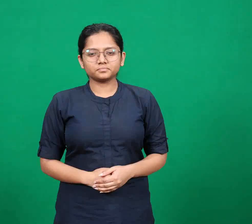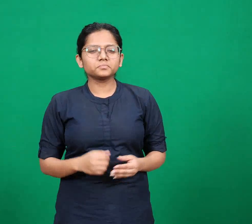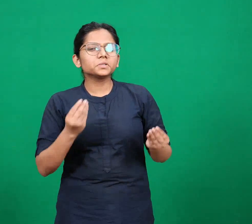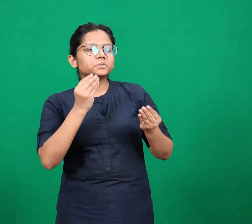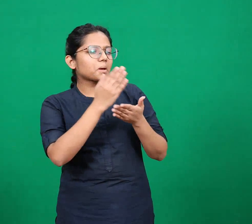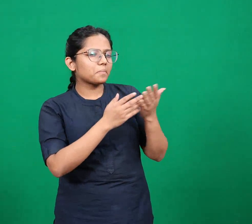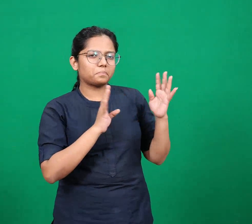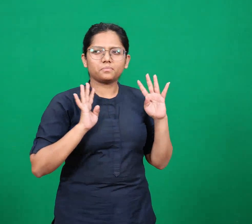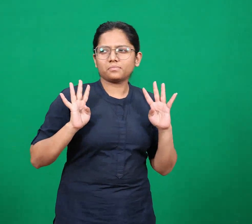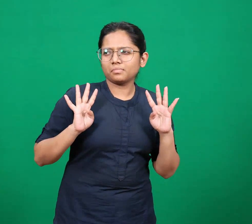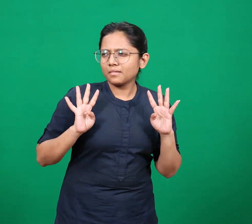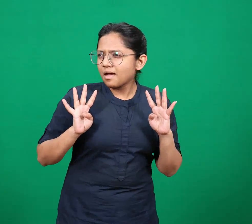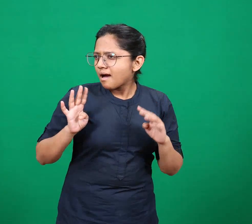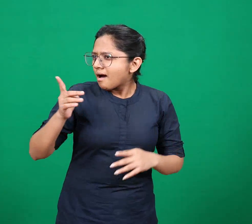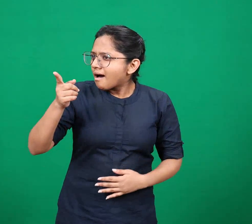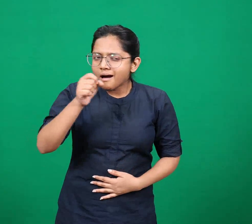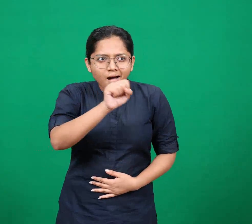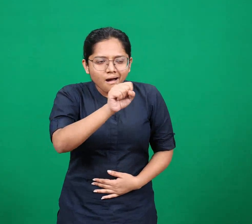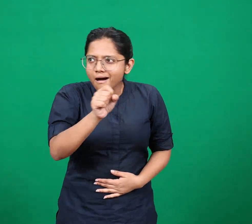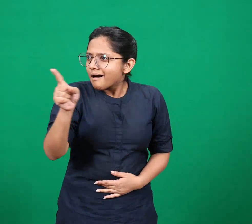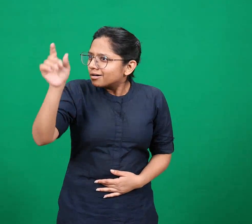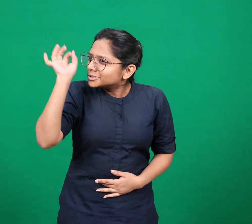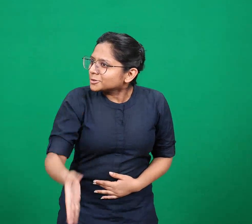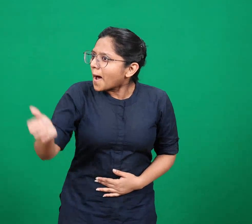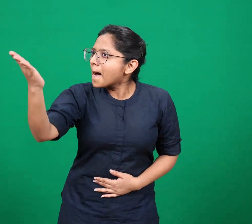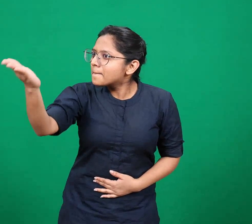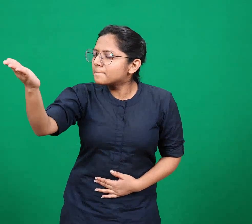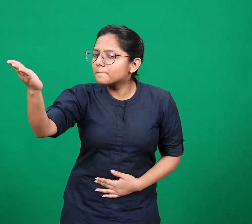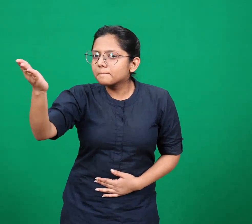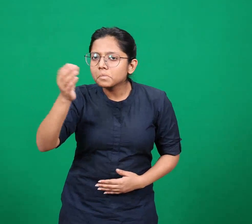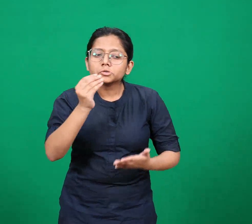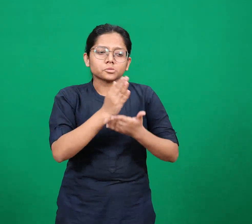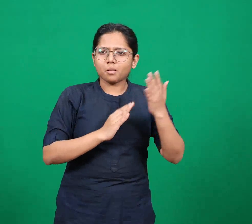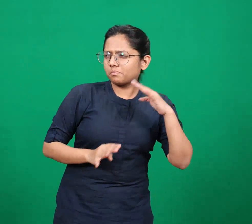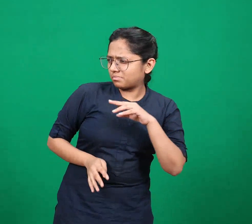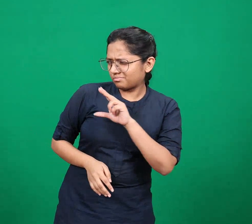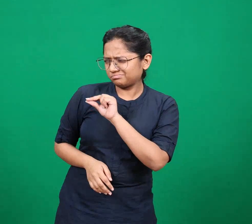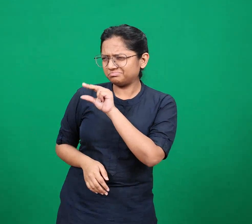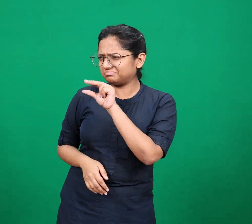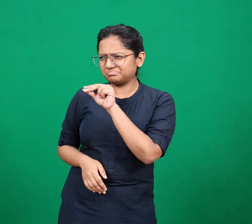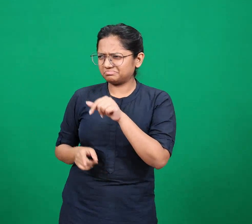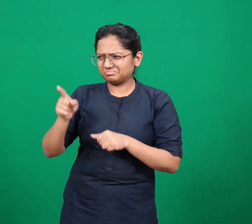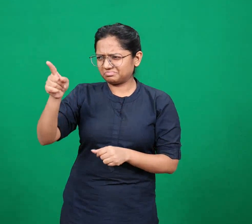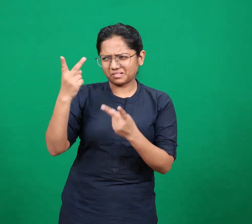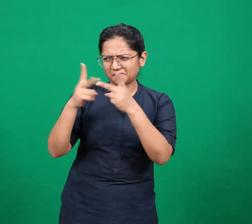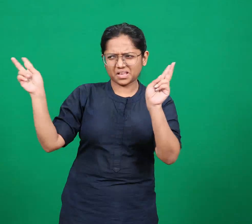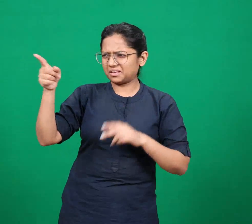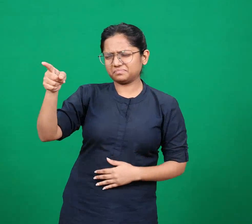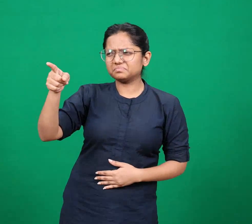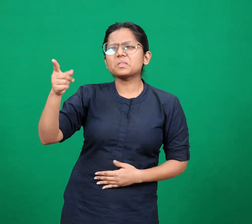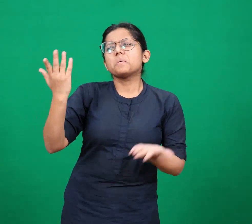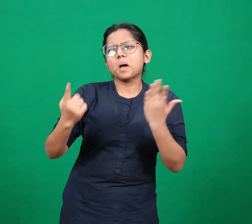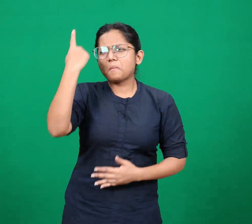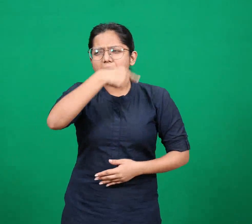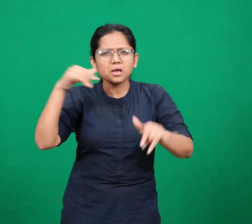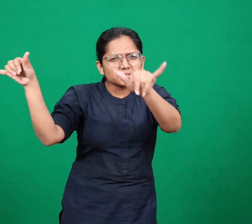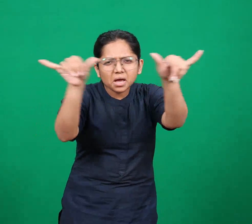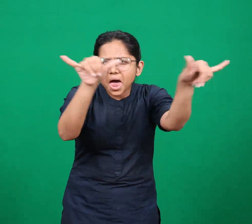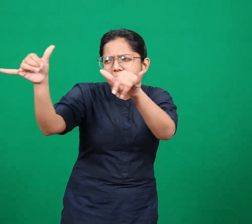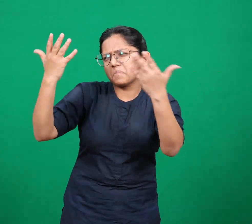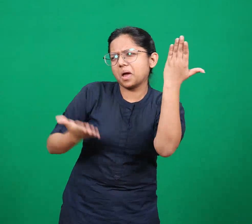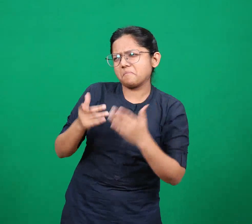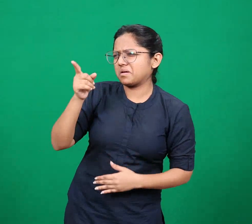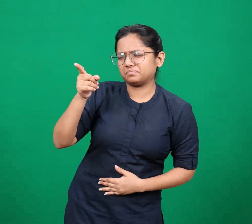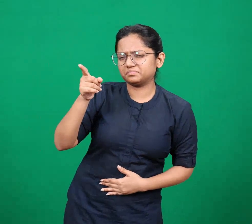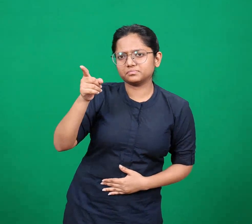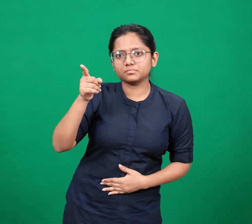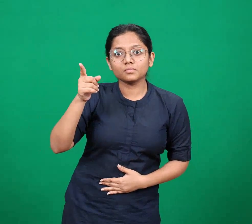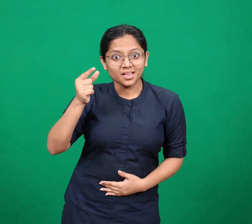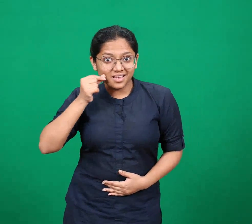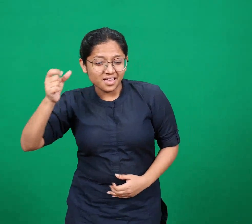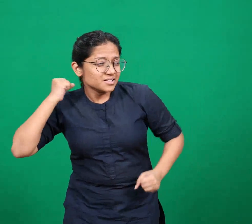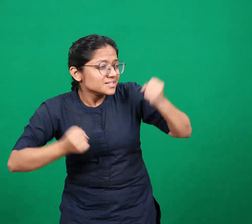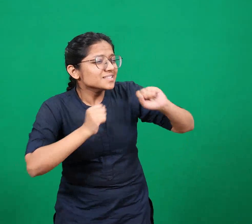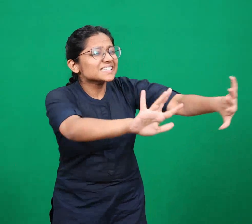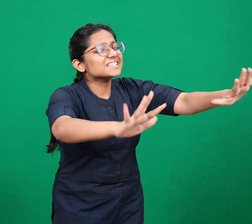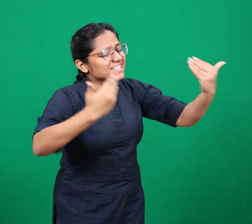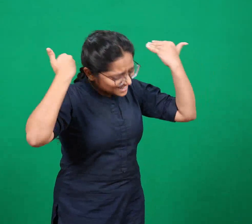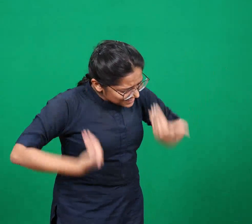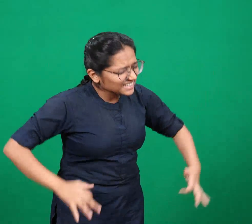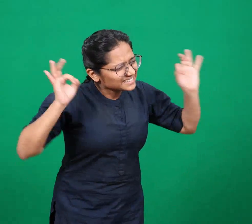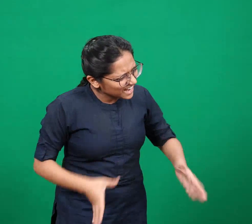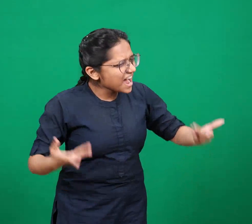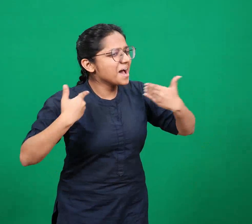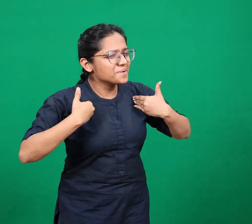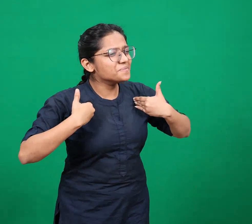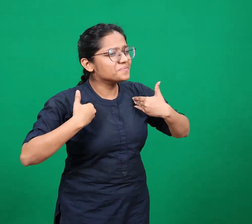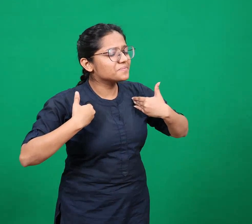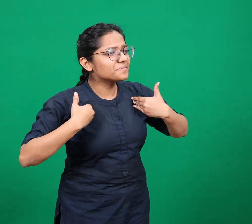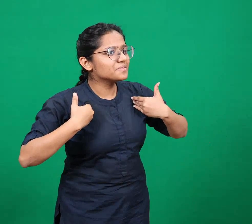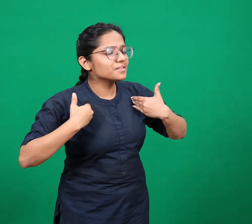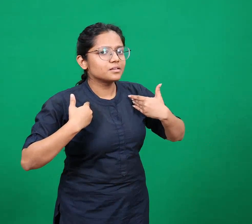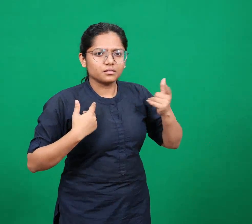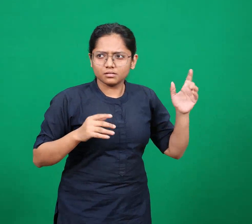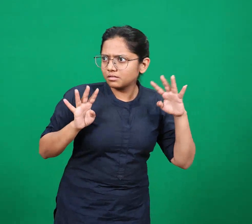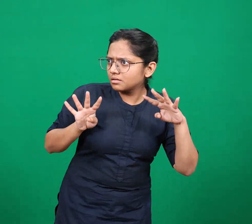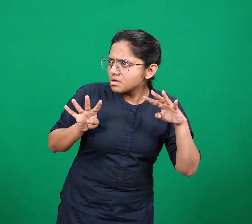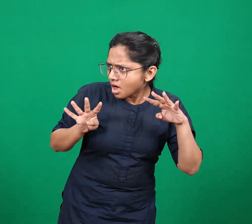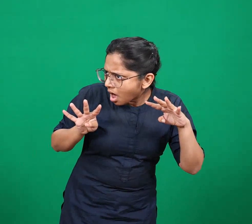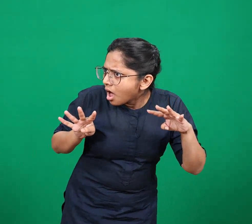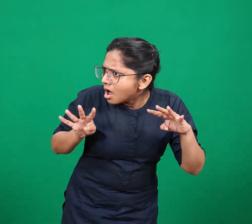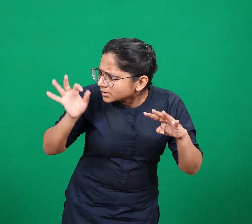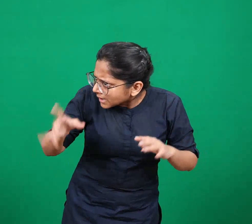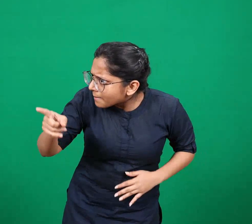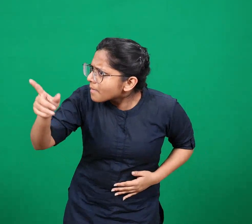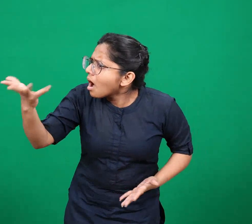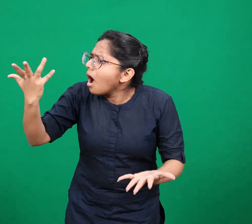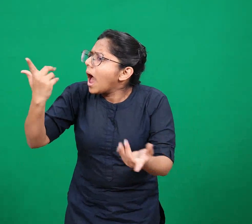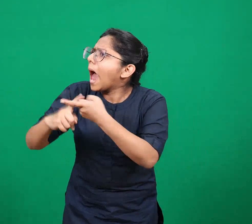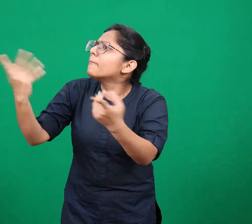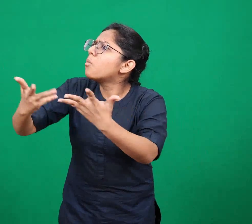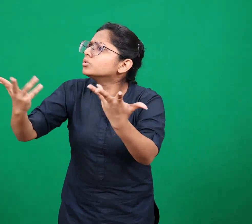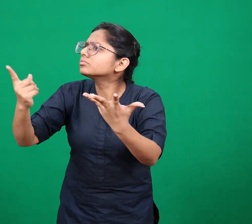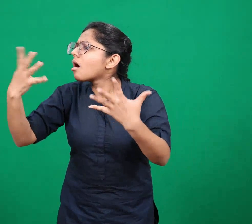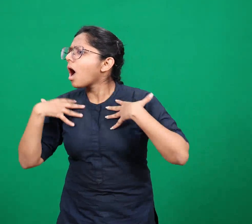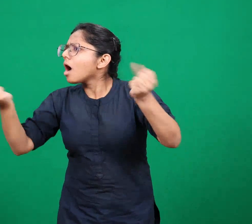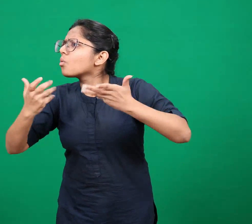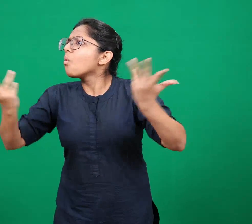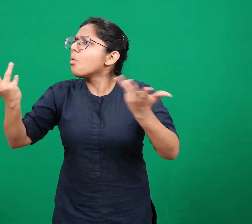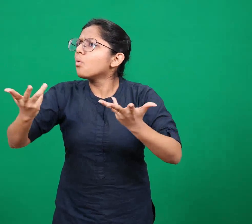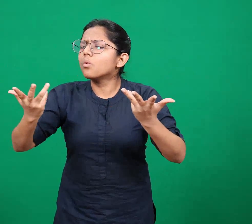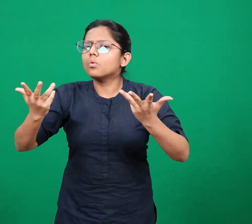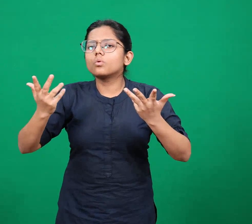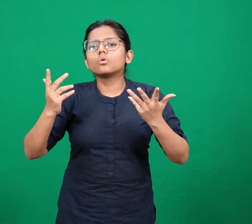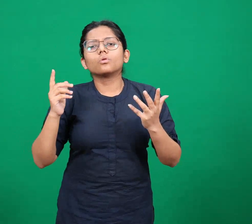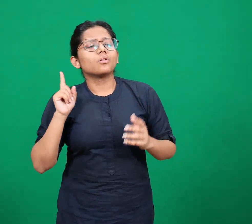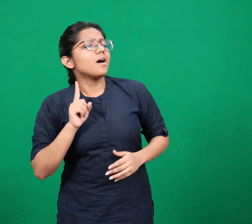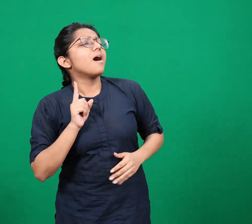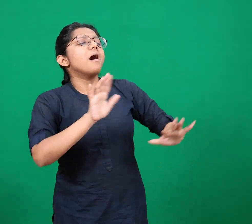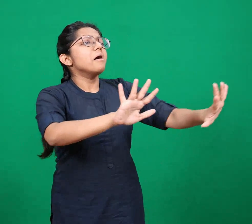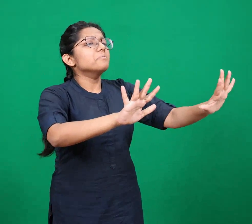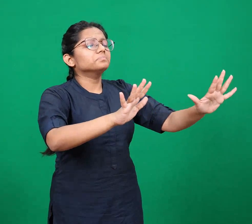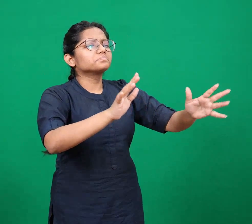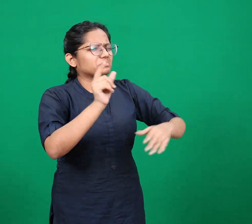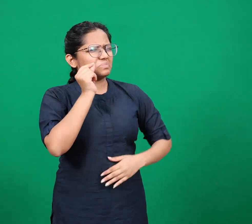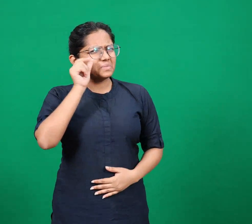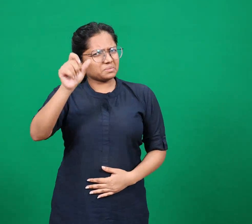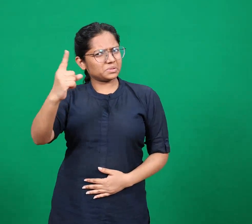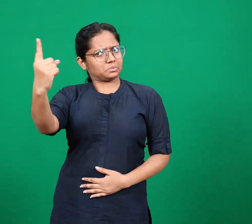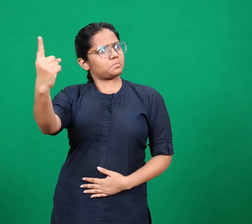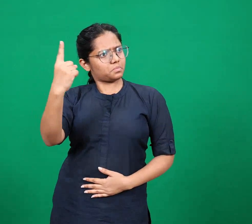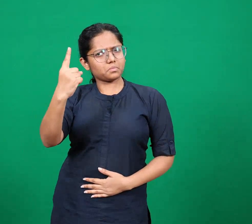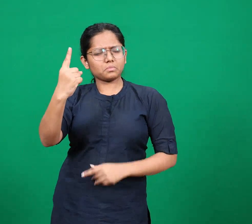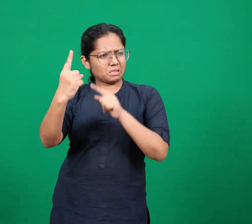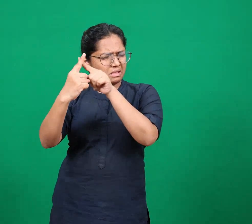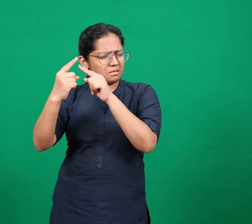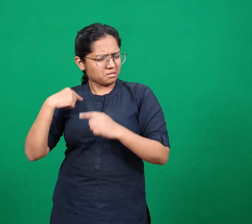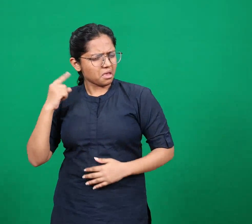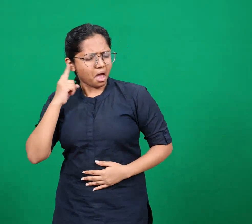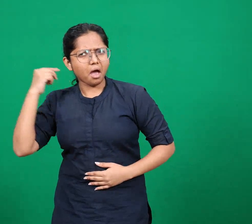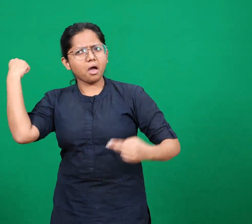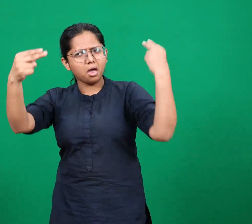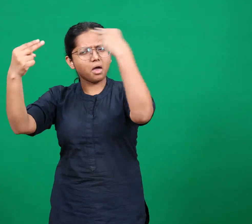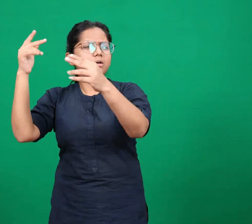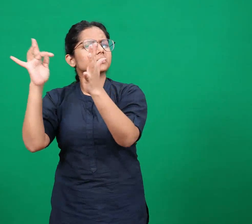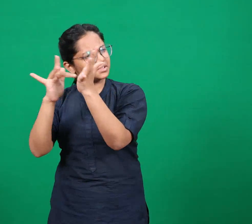Some claimed that he was, but others said, "No, he just looks like him." But the man kept saying, "I am the one." "How then were your eyes opened?" they asked.